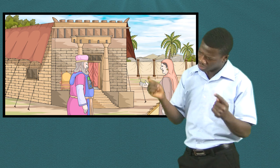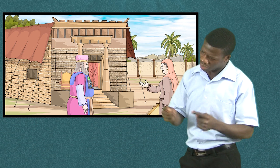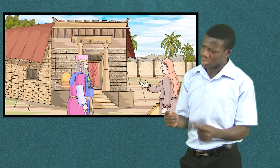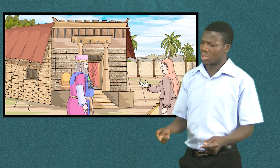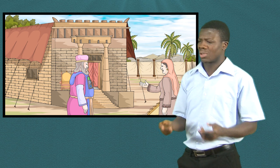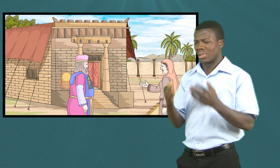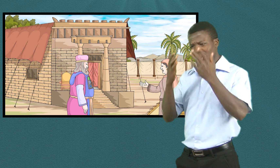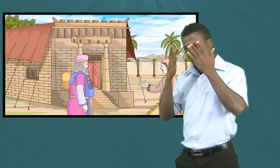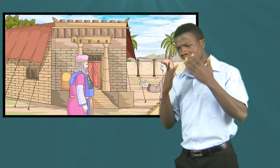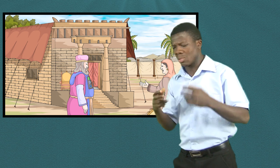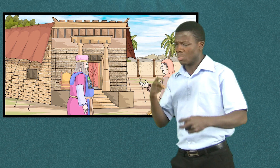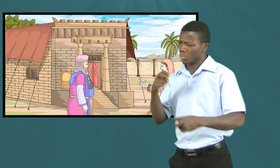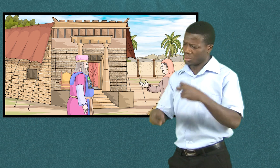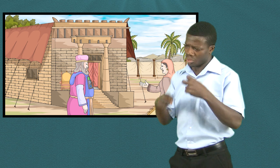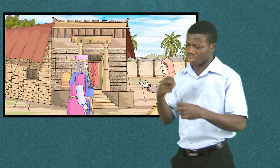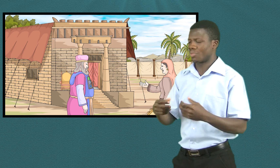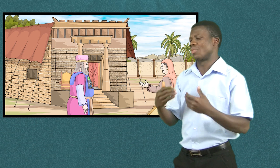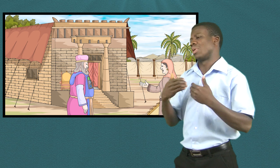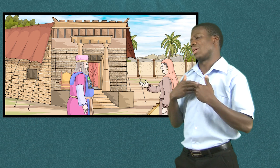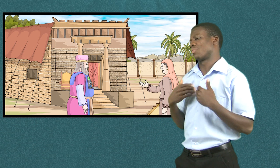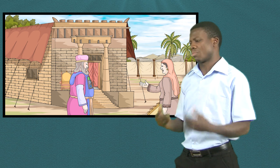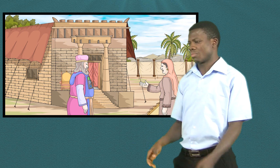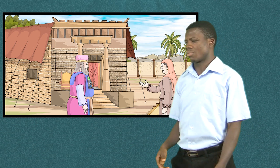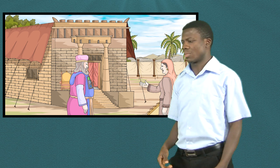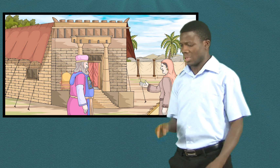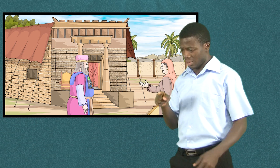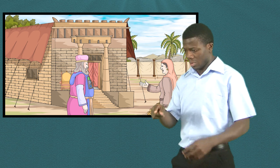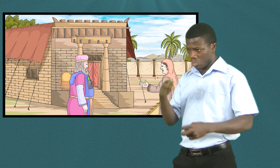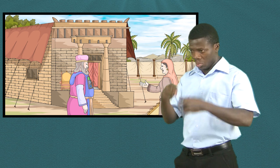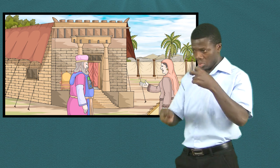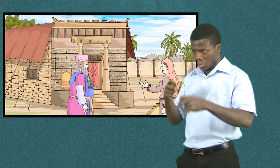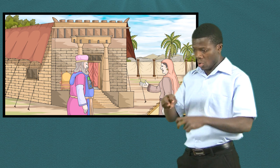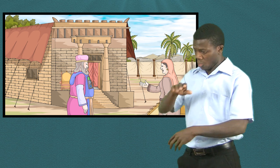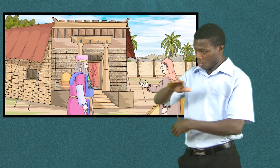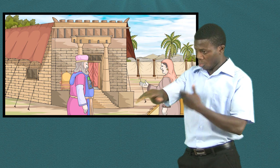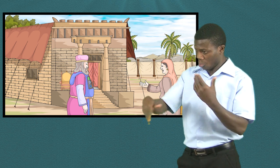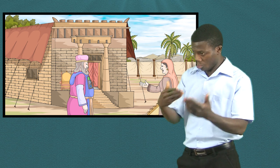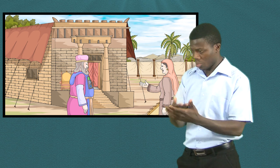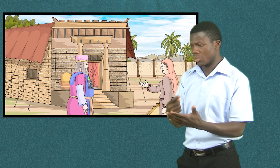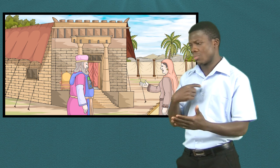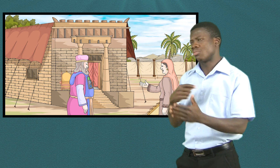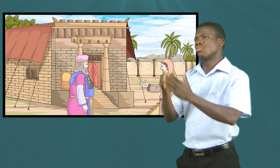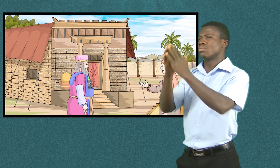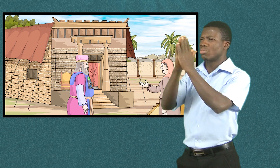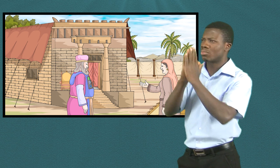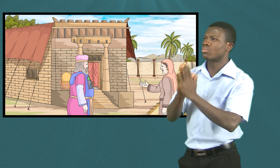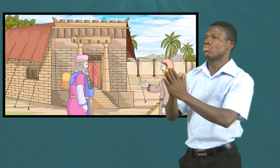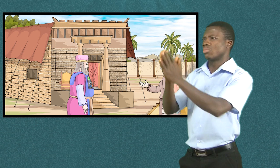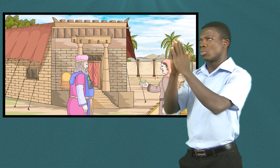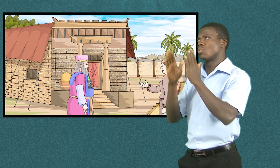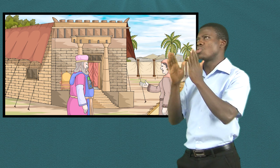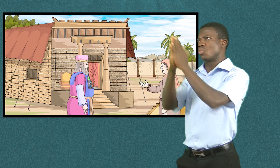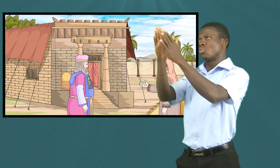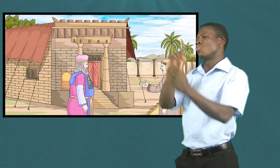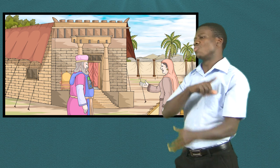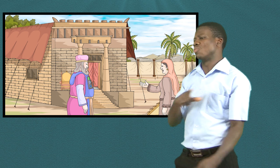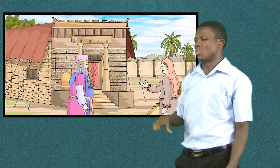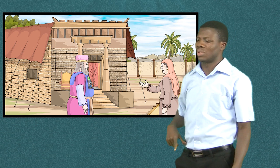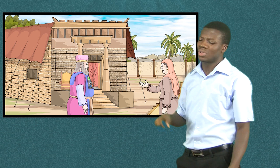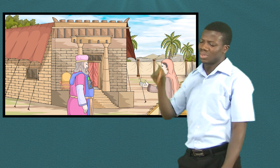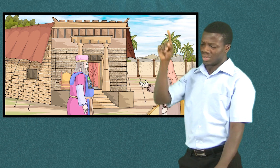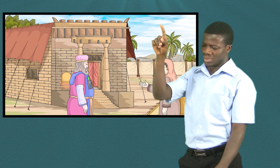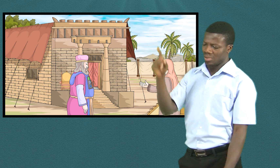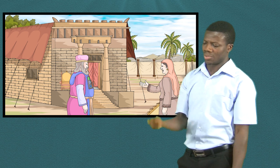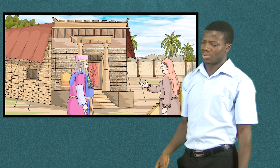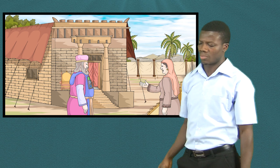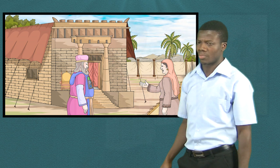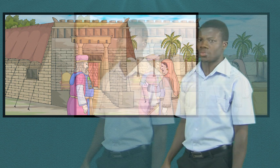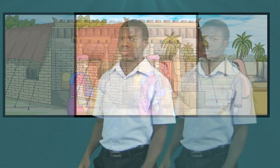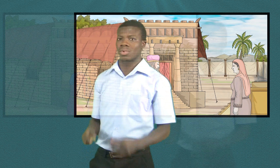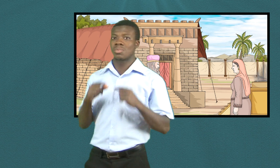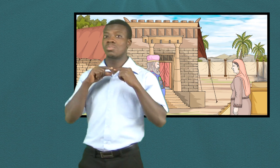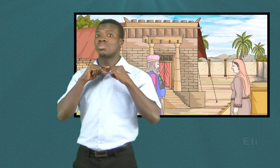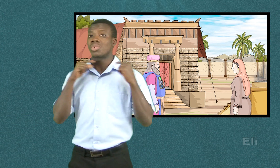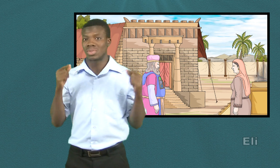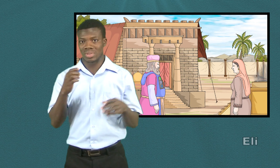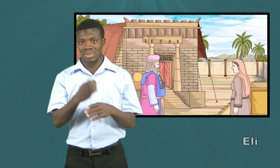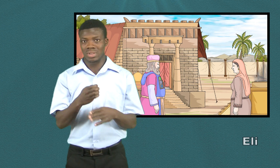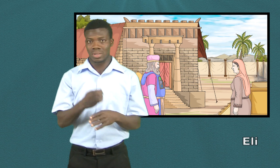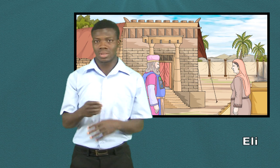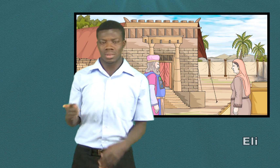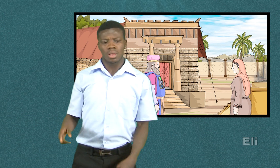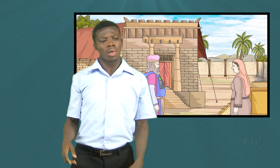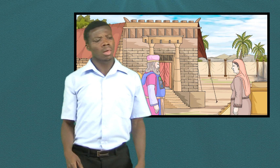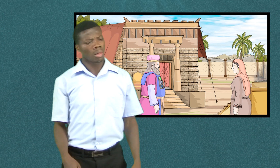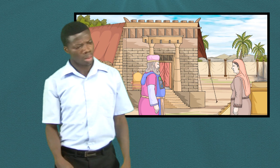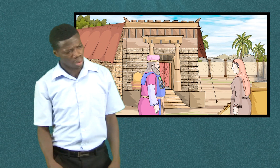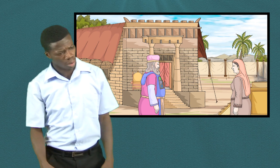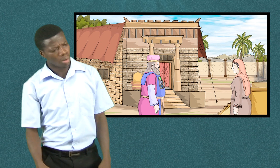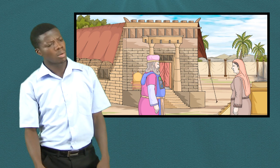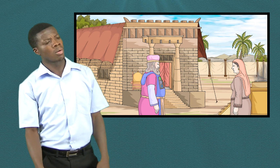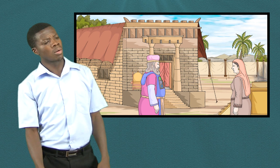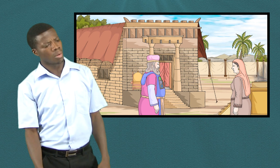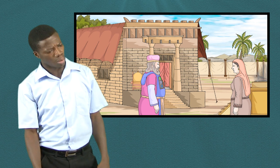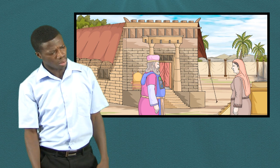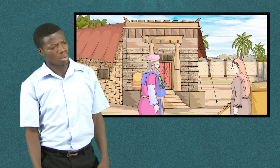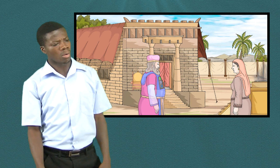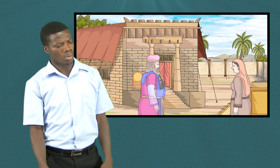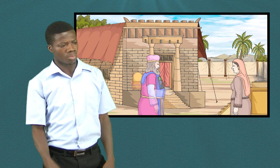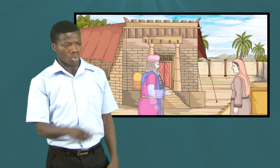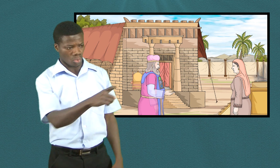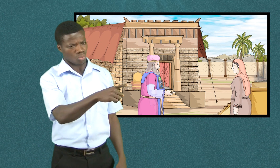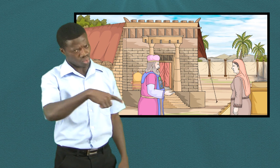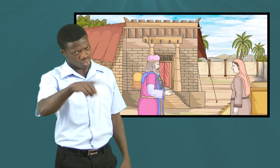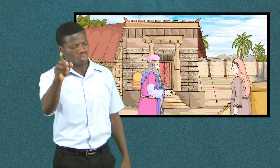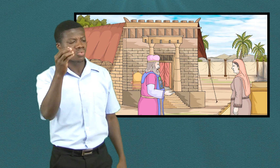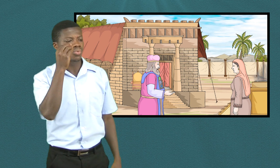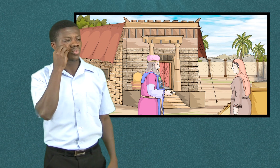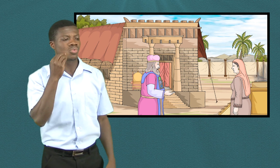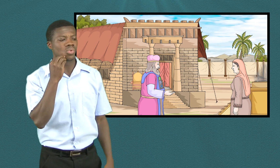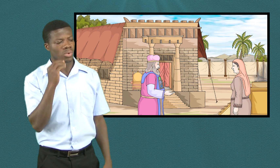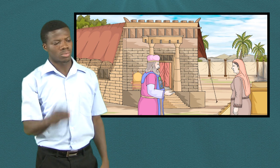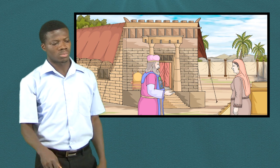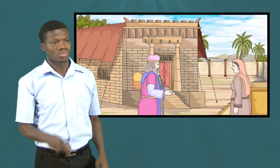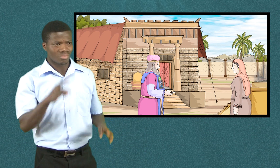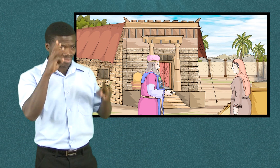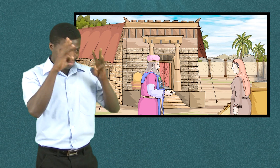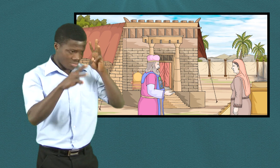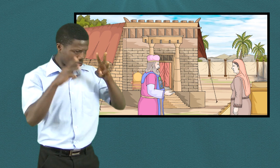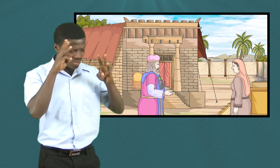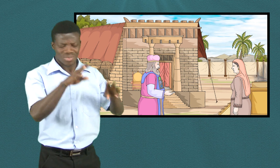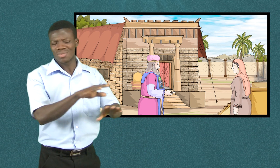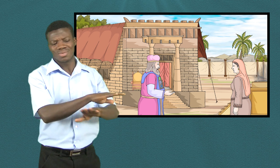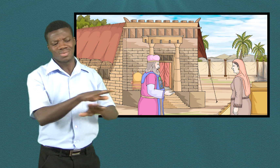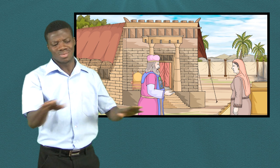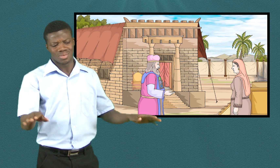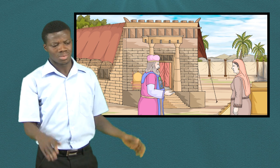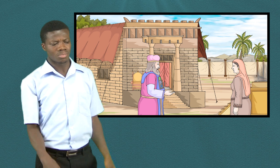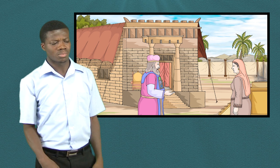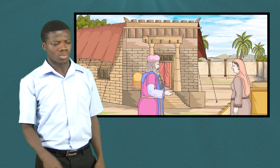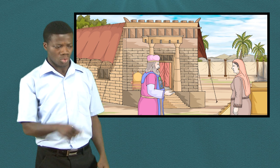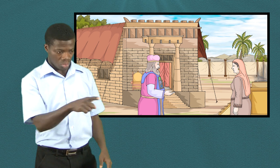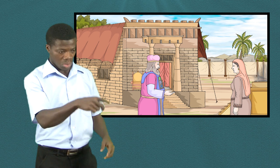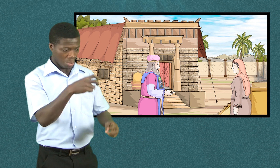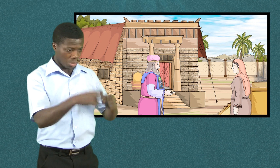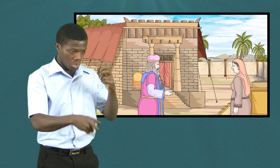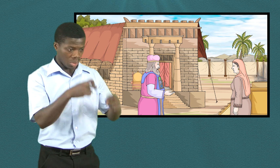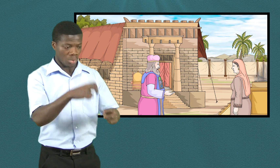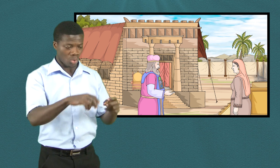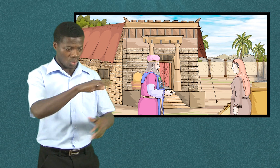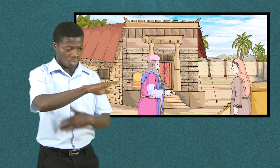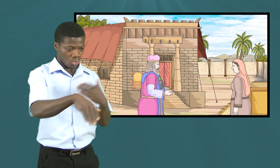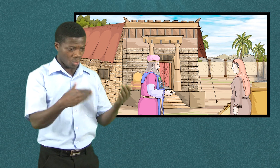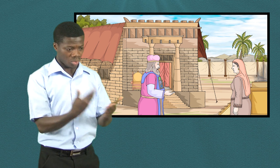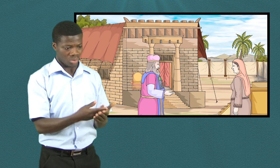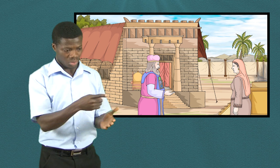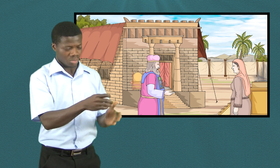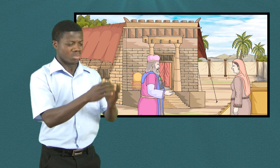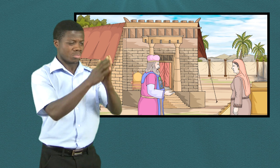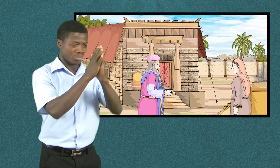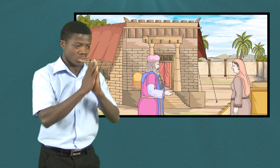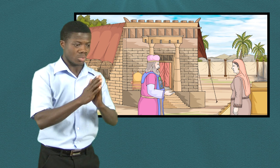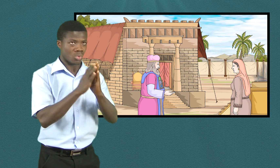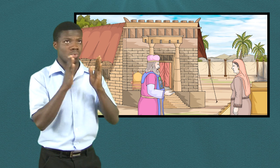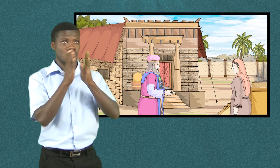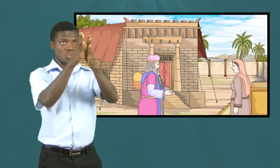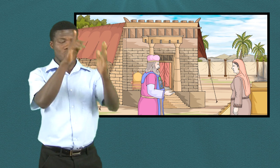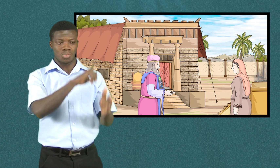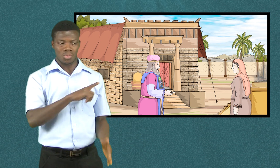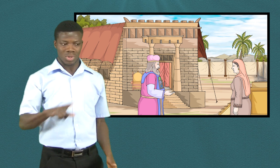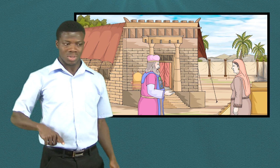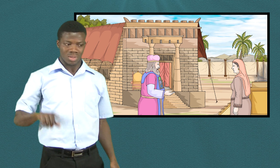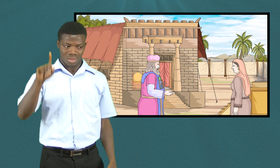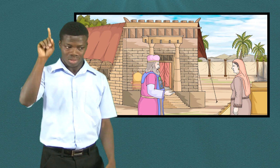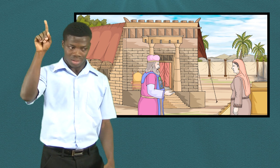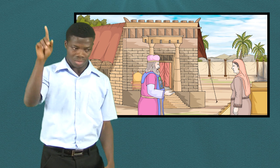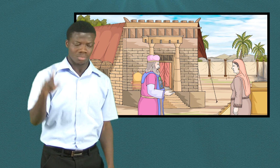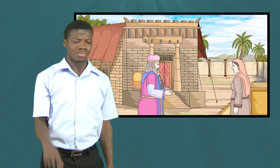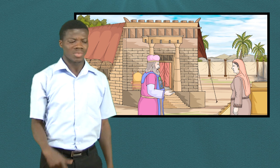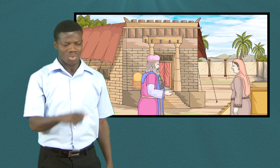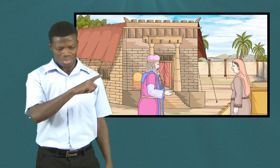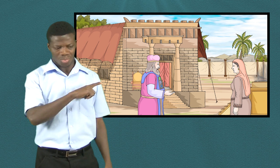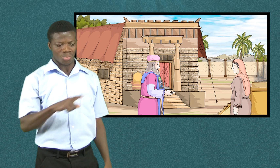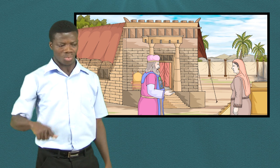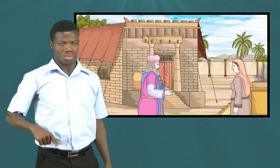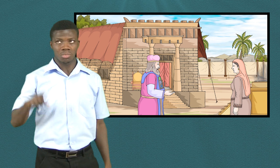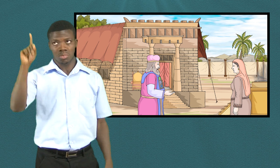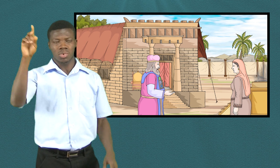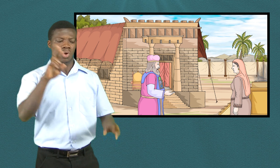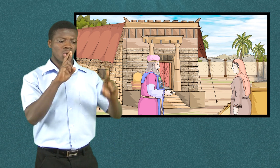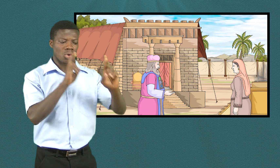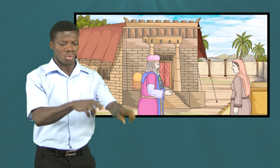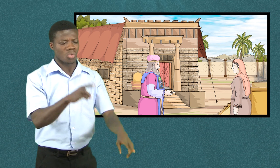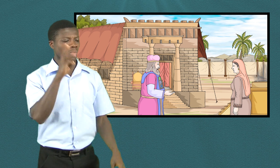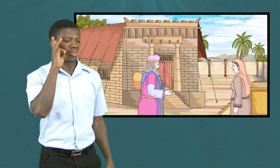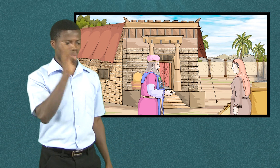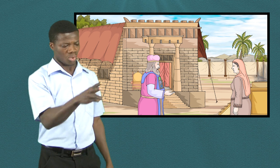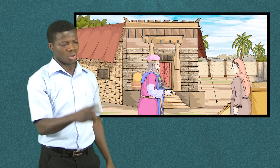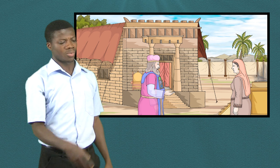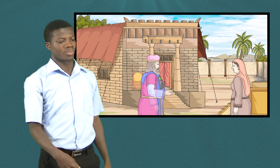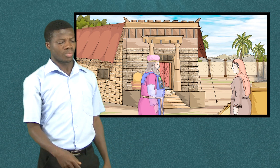Do not take your servant for a wicked woman; for all this time I have been praying out of the depth of my anguish and grief.”